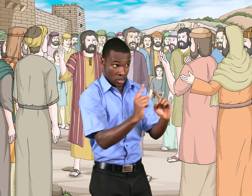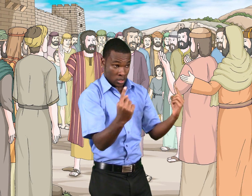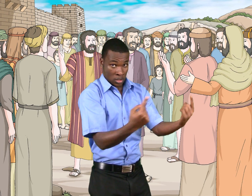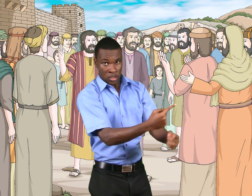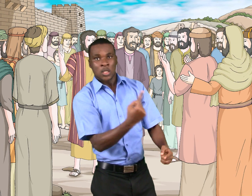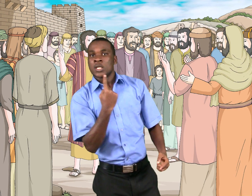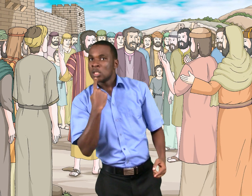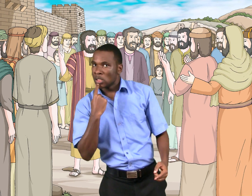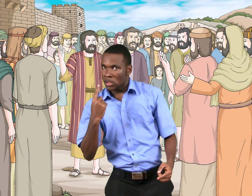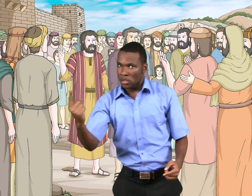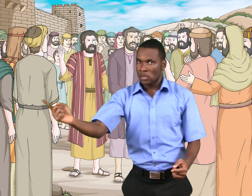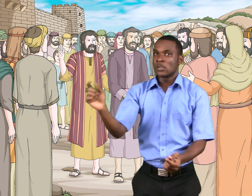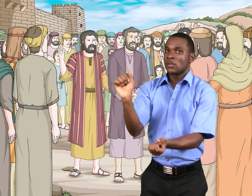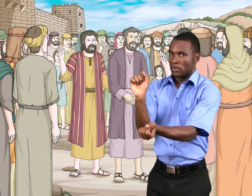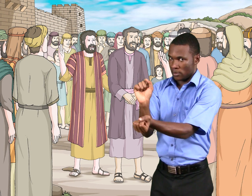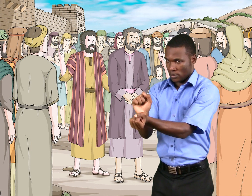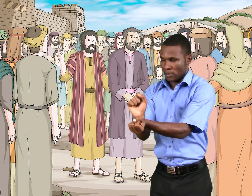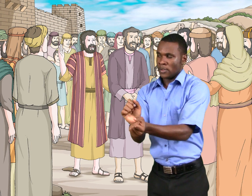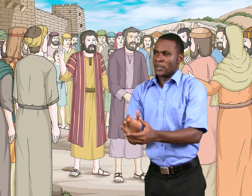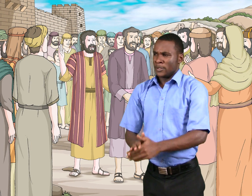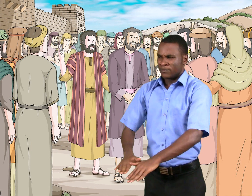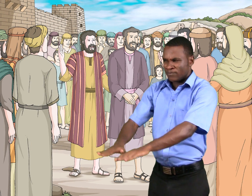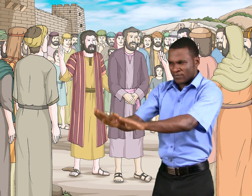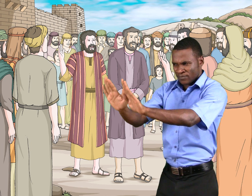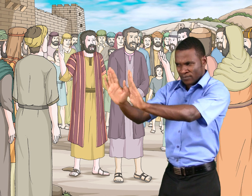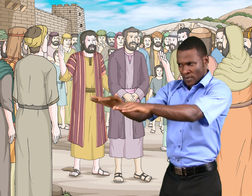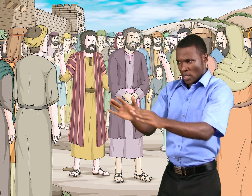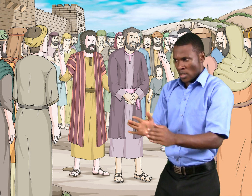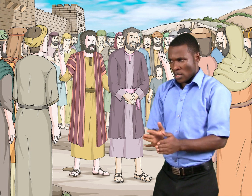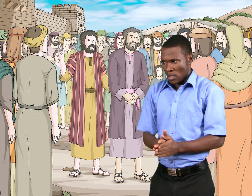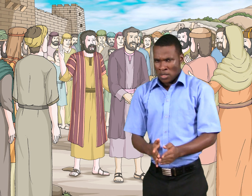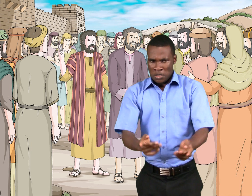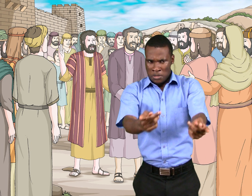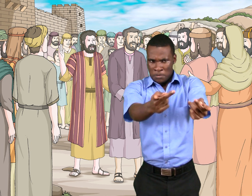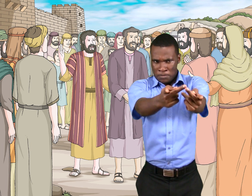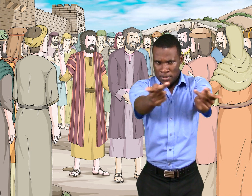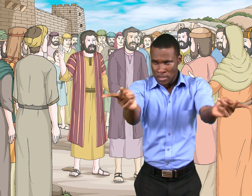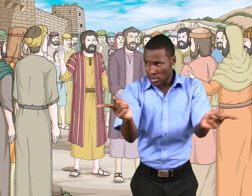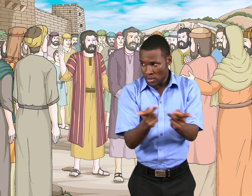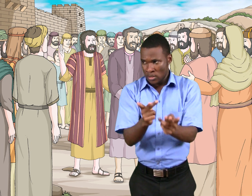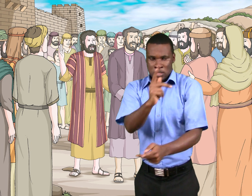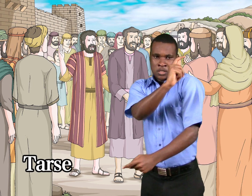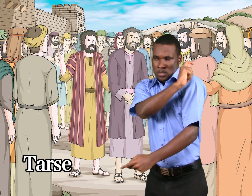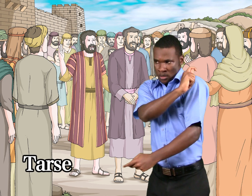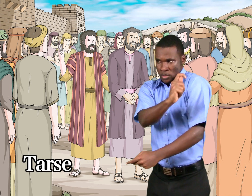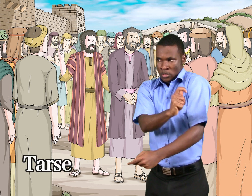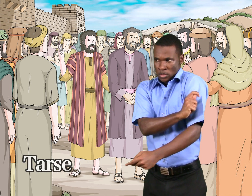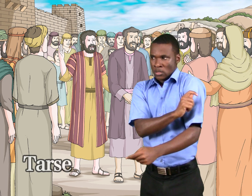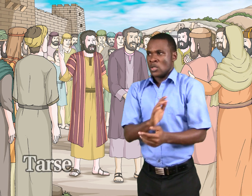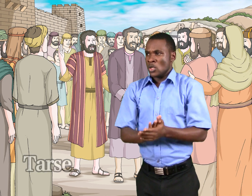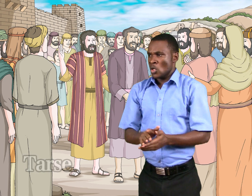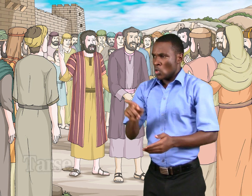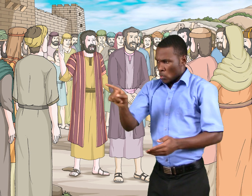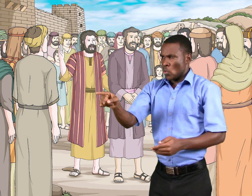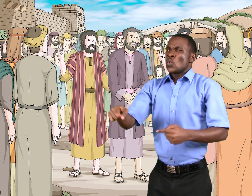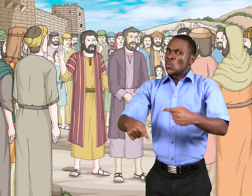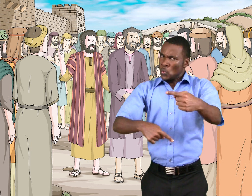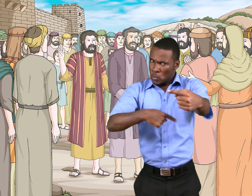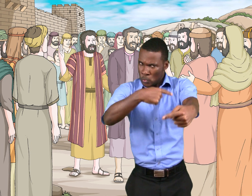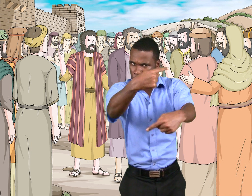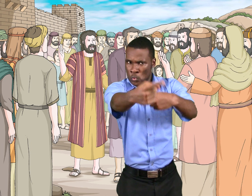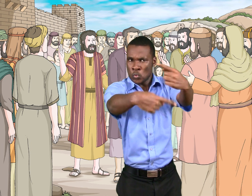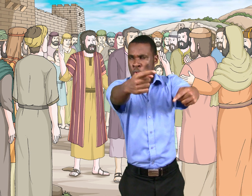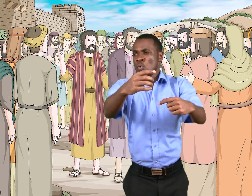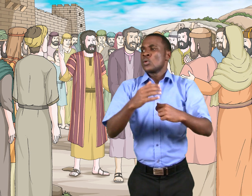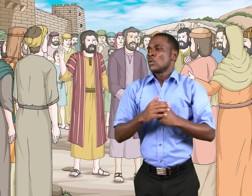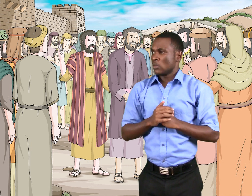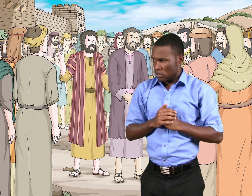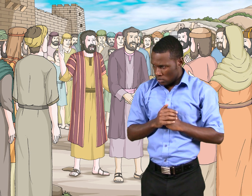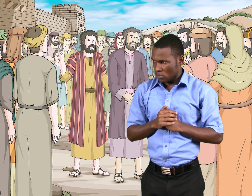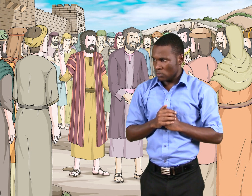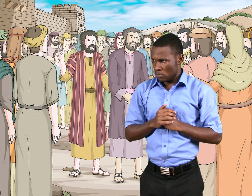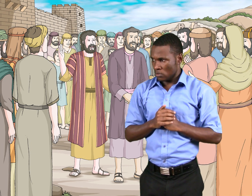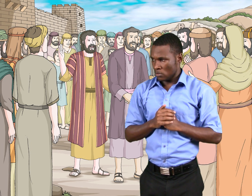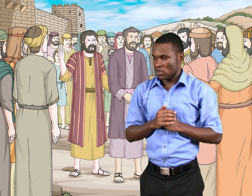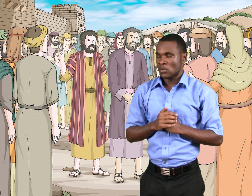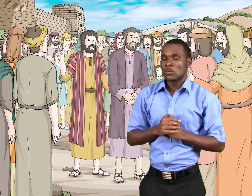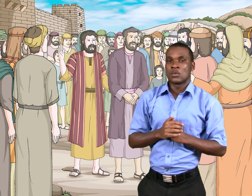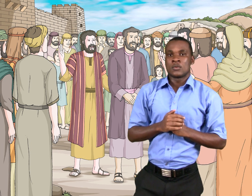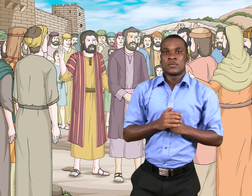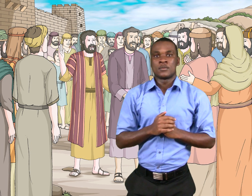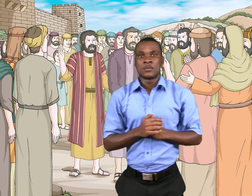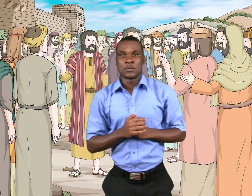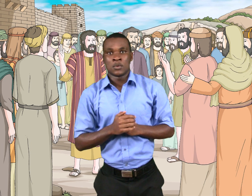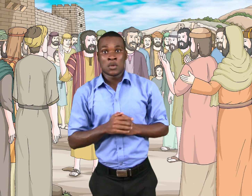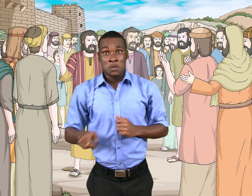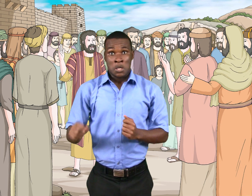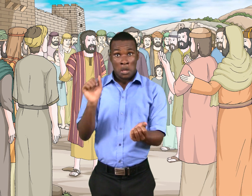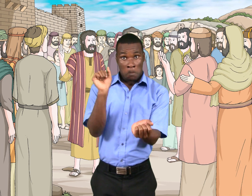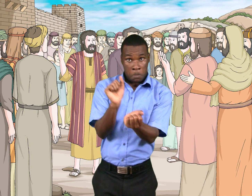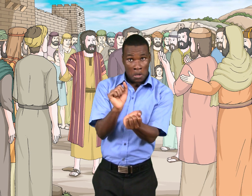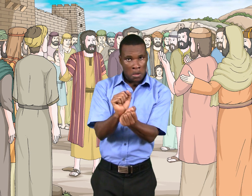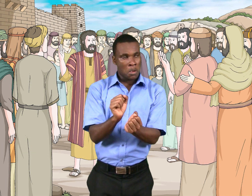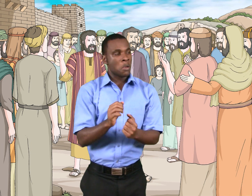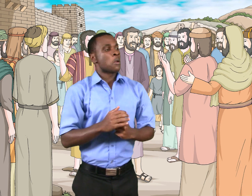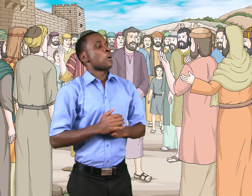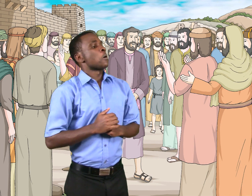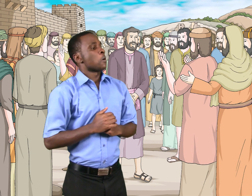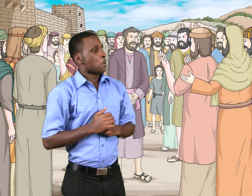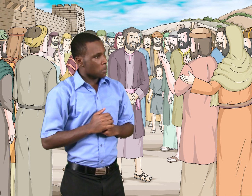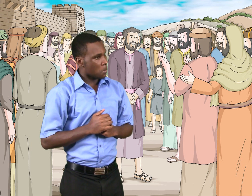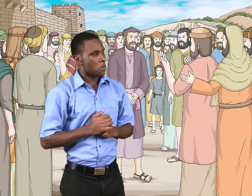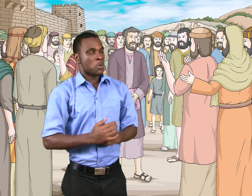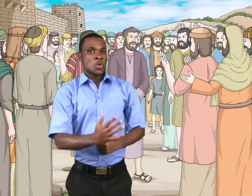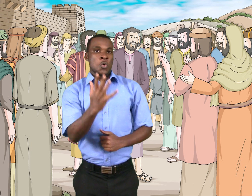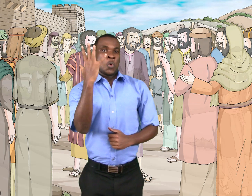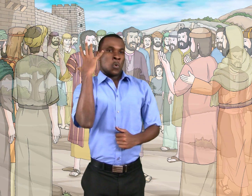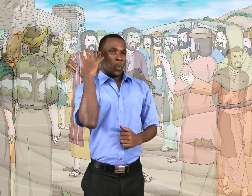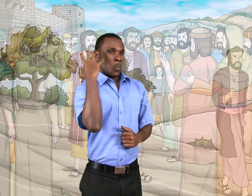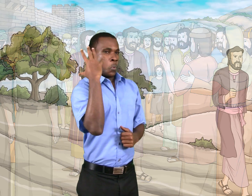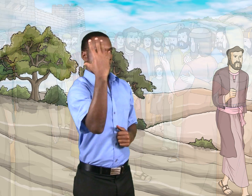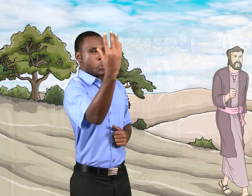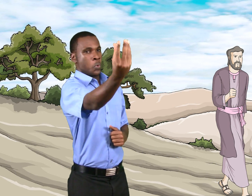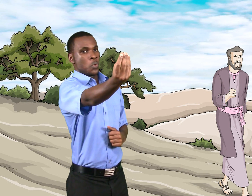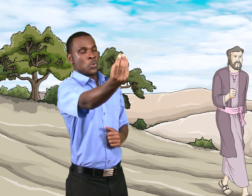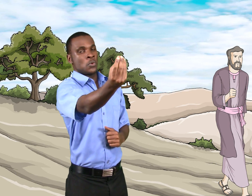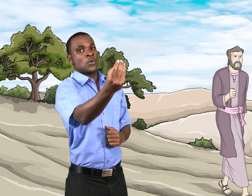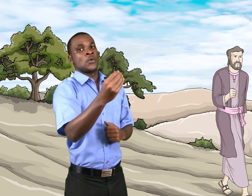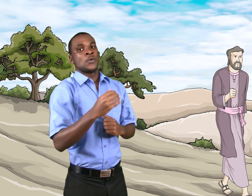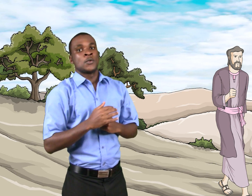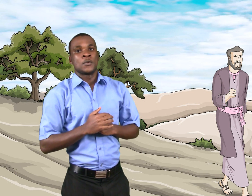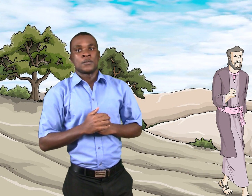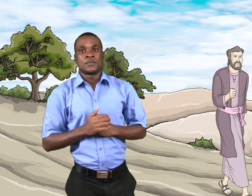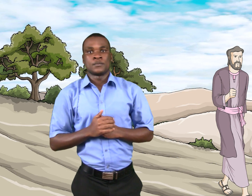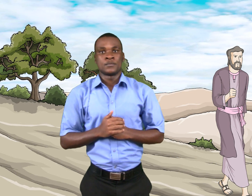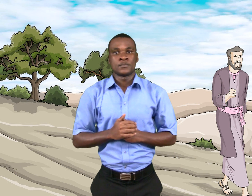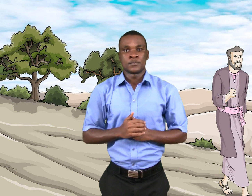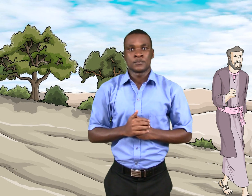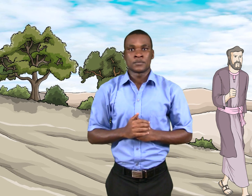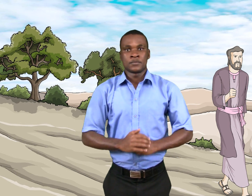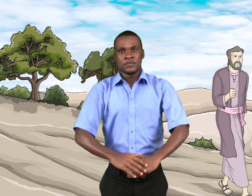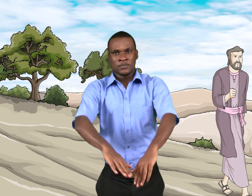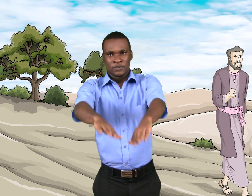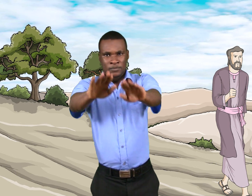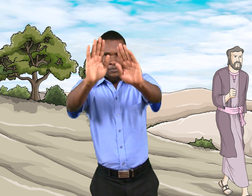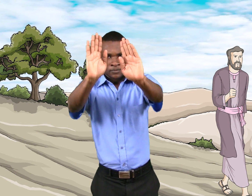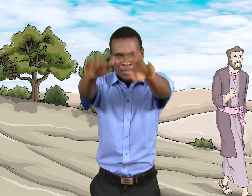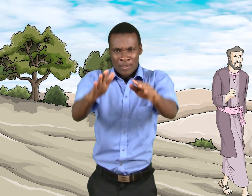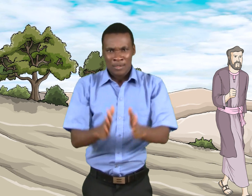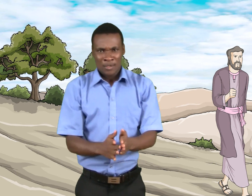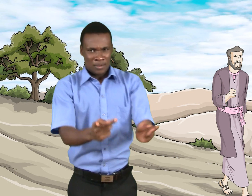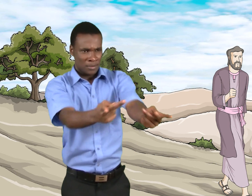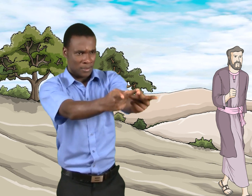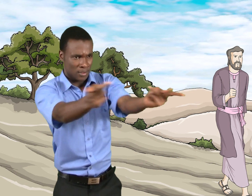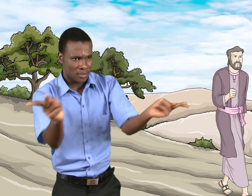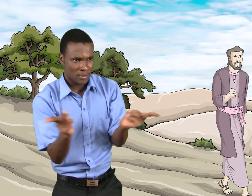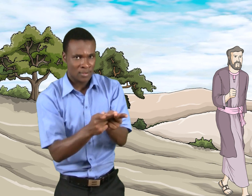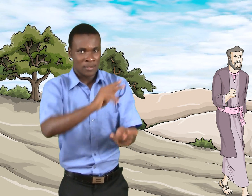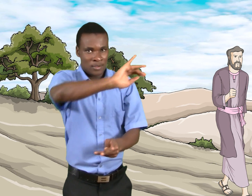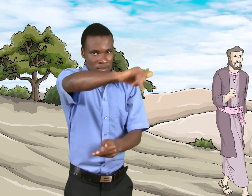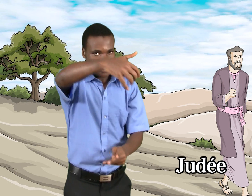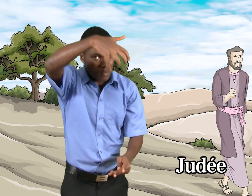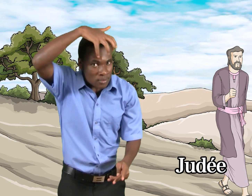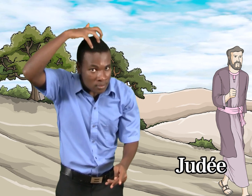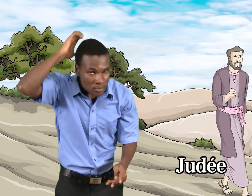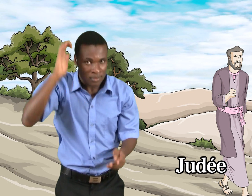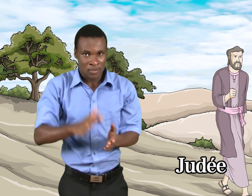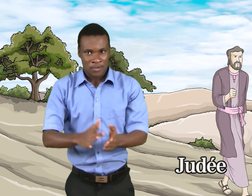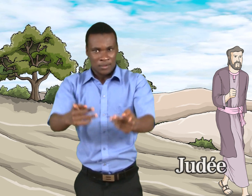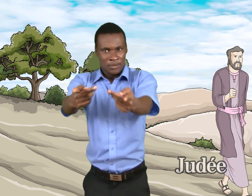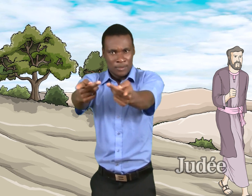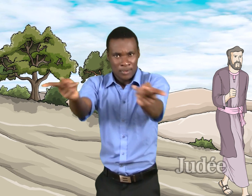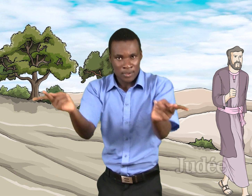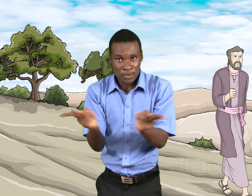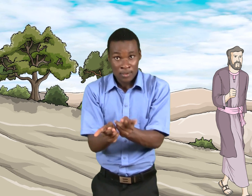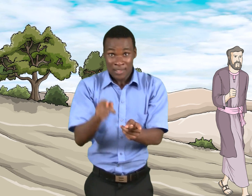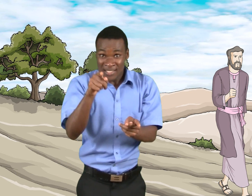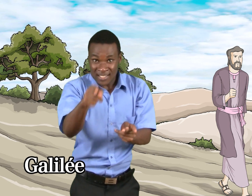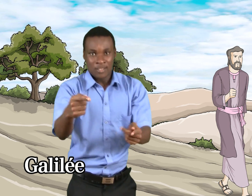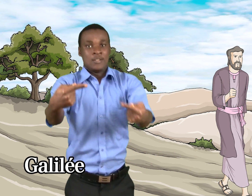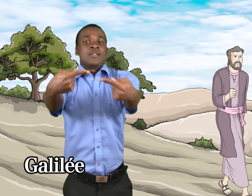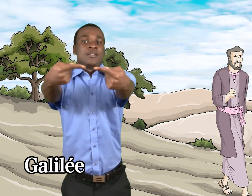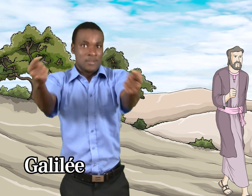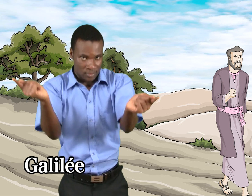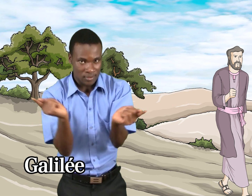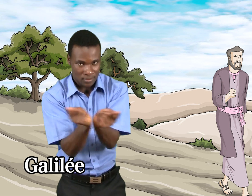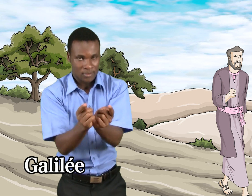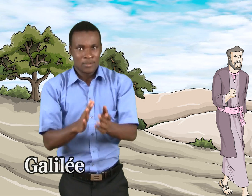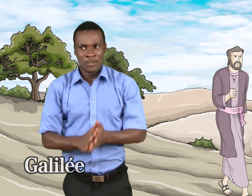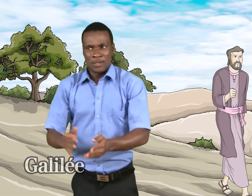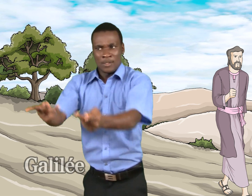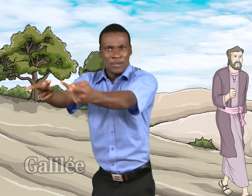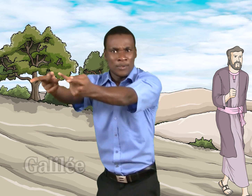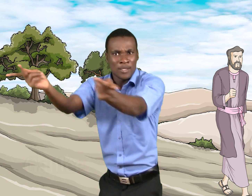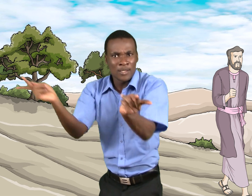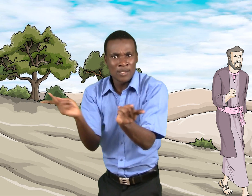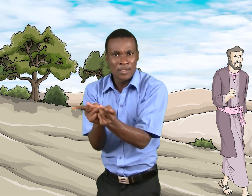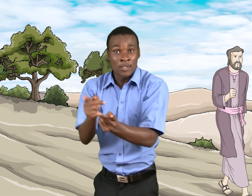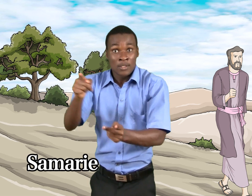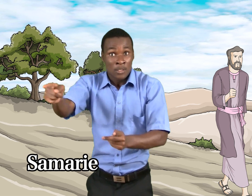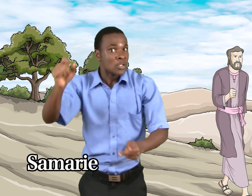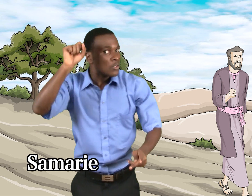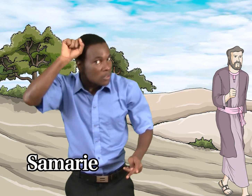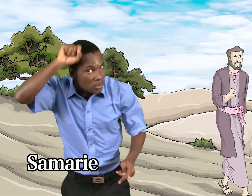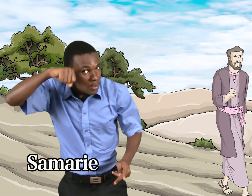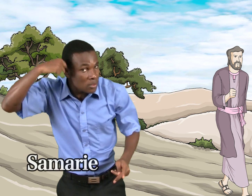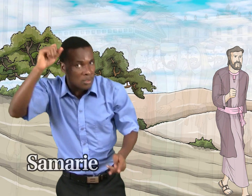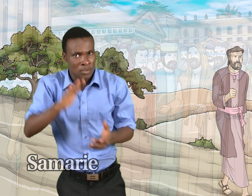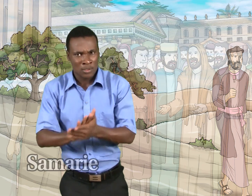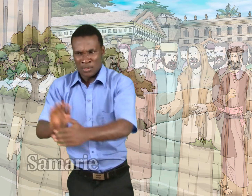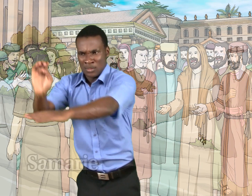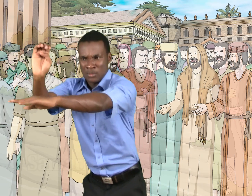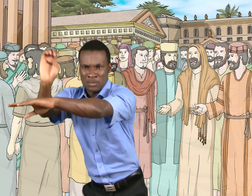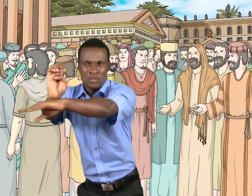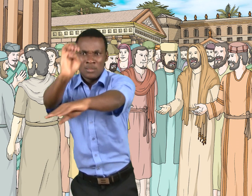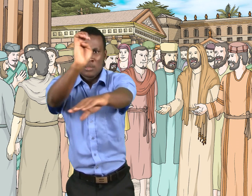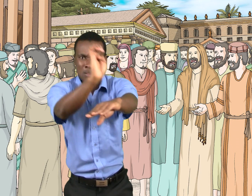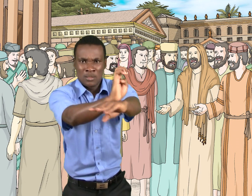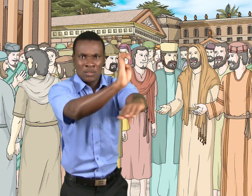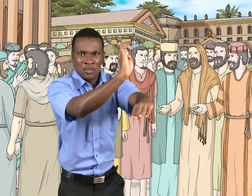Then the church throughout Judea, Galilee, and Samaria experienced a time of peace.